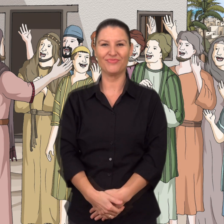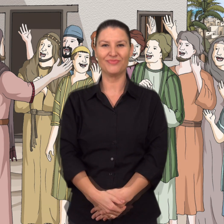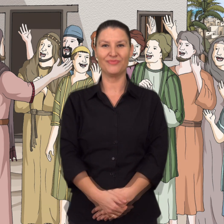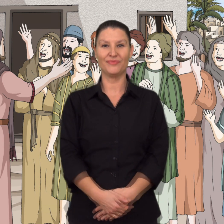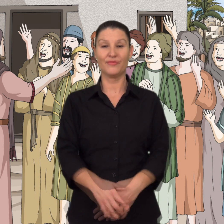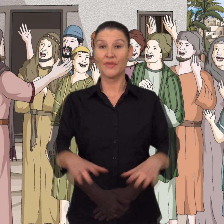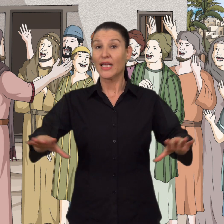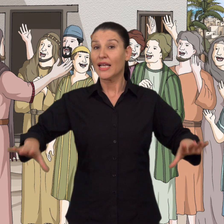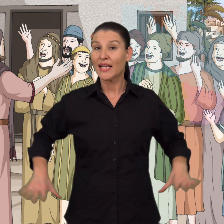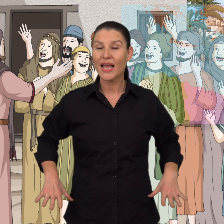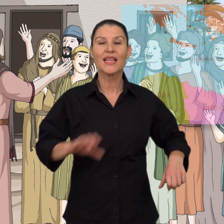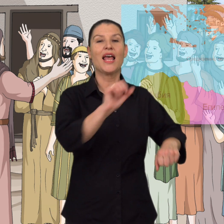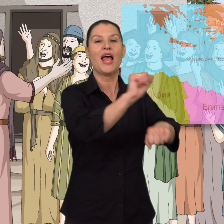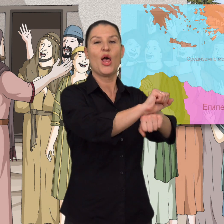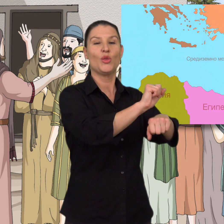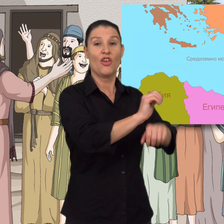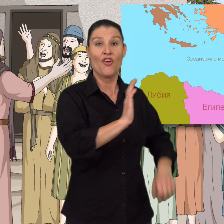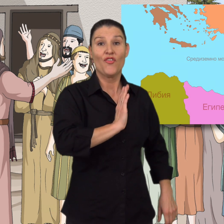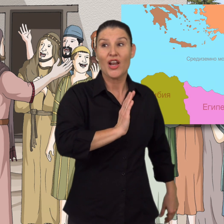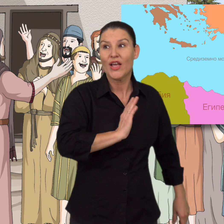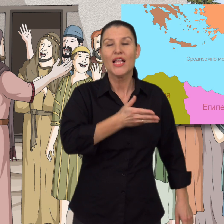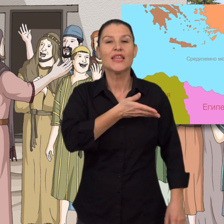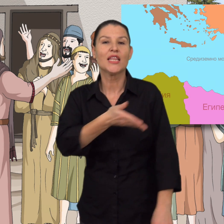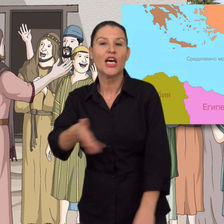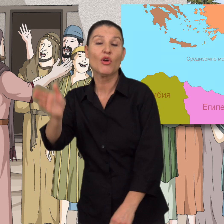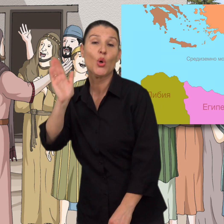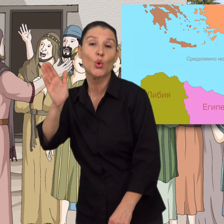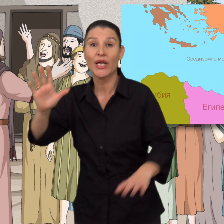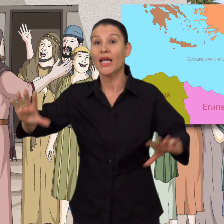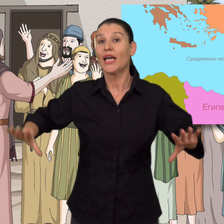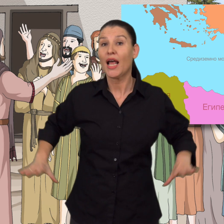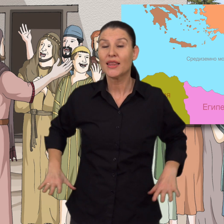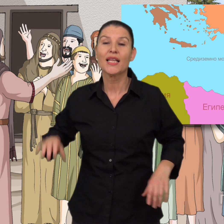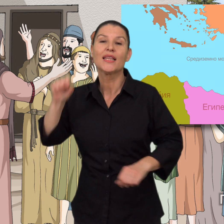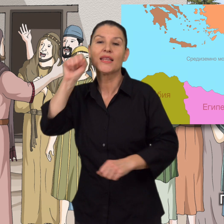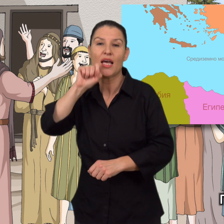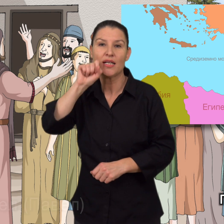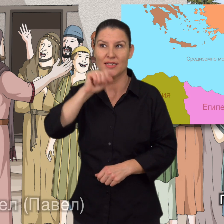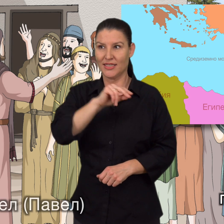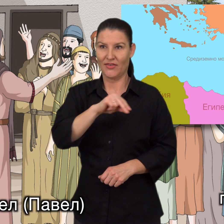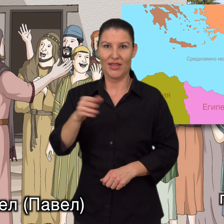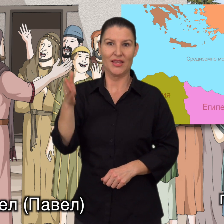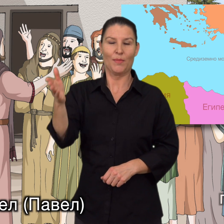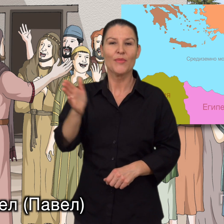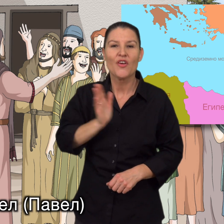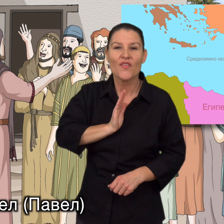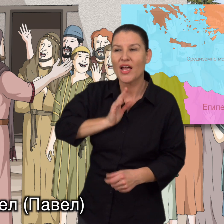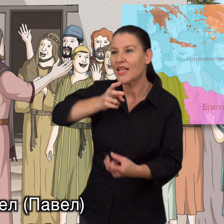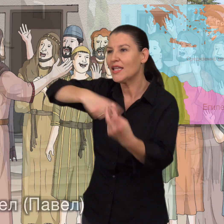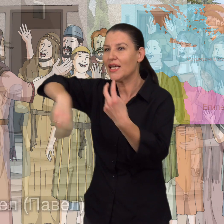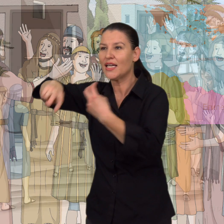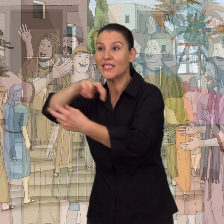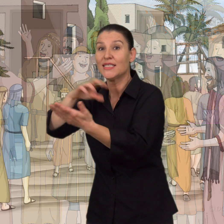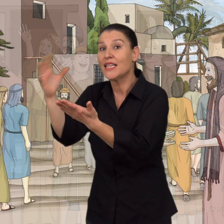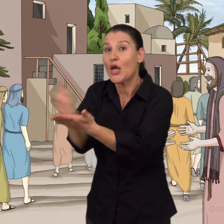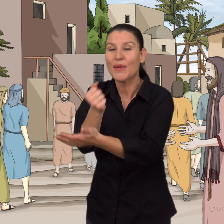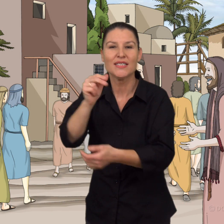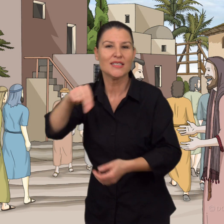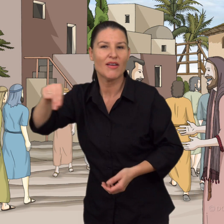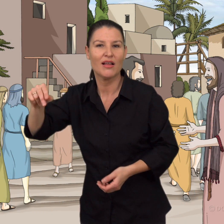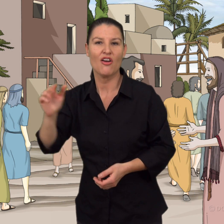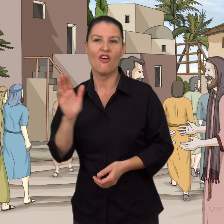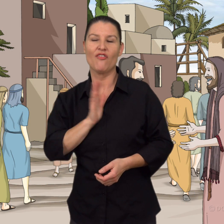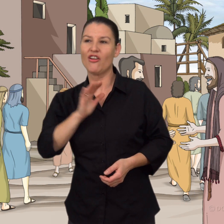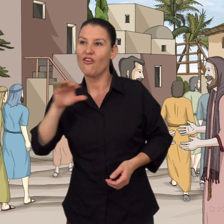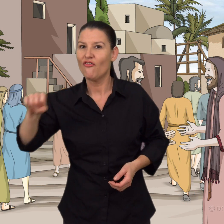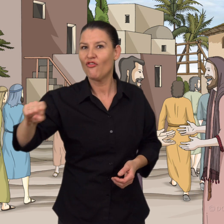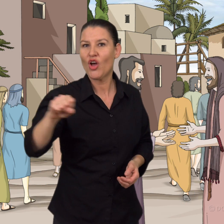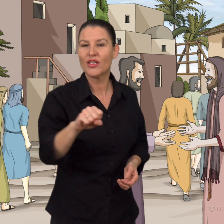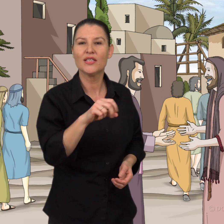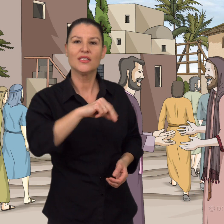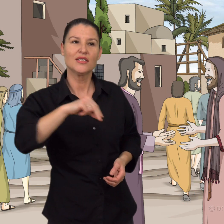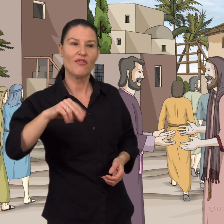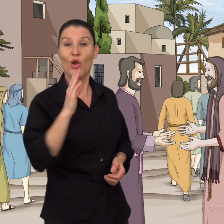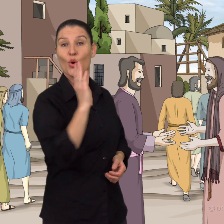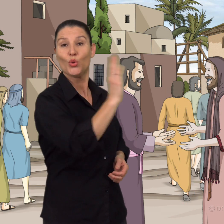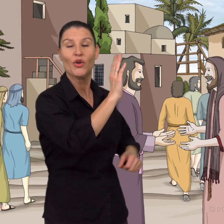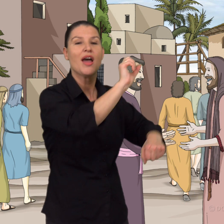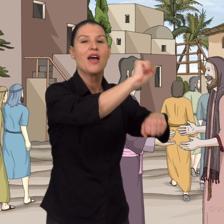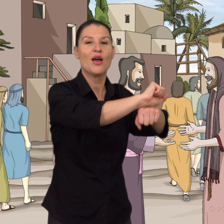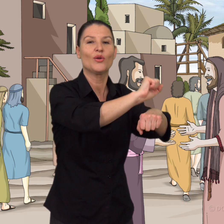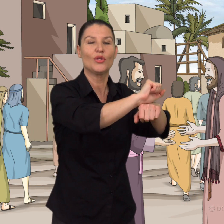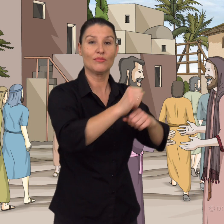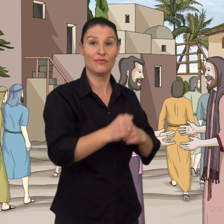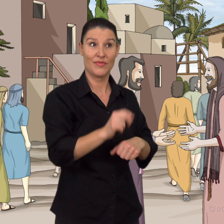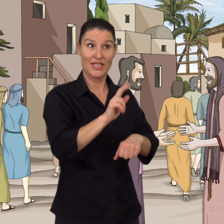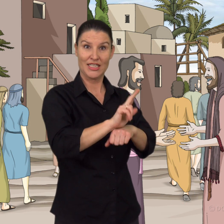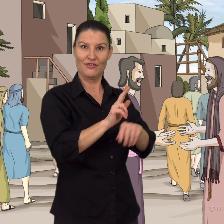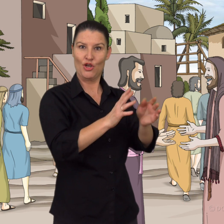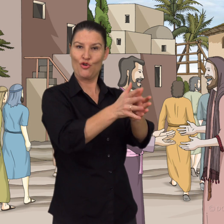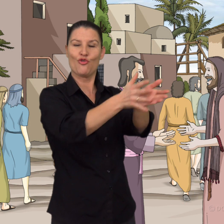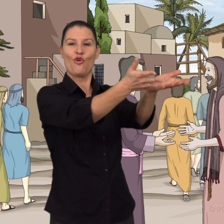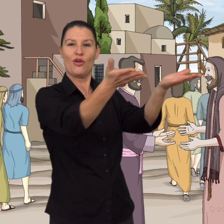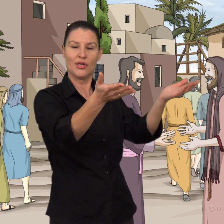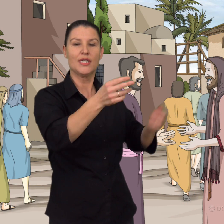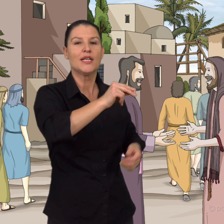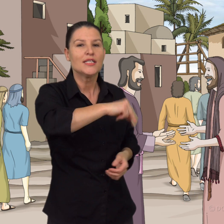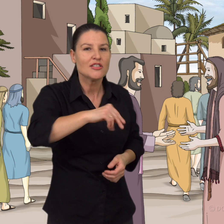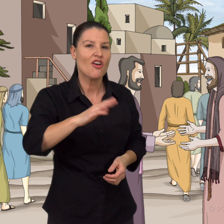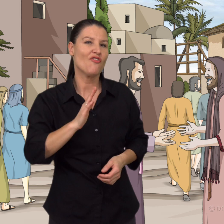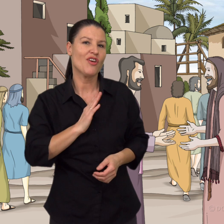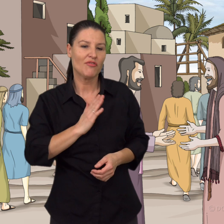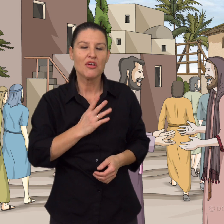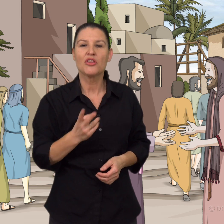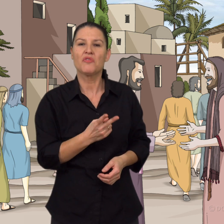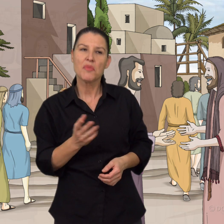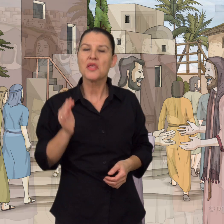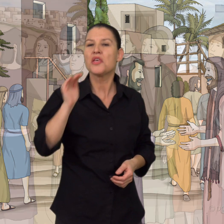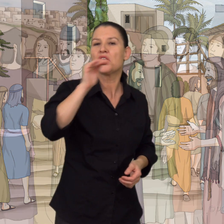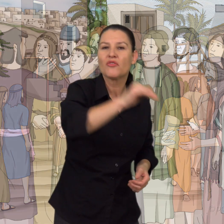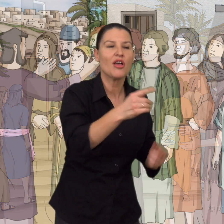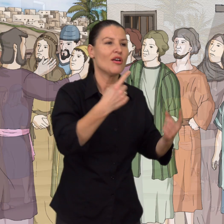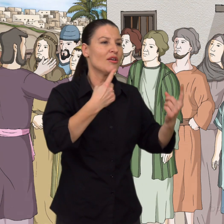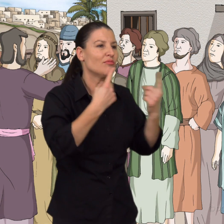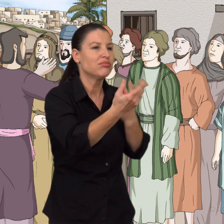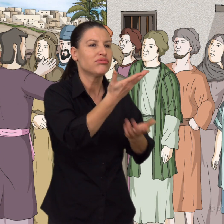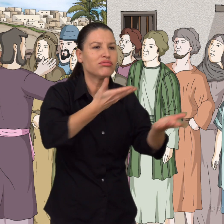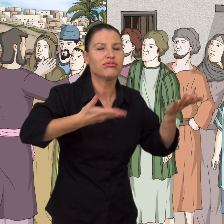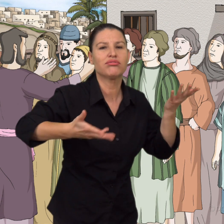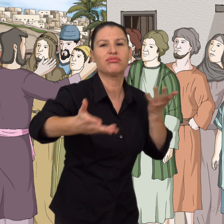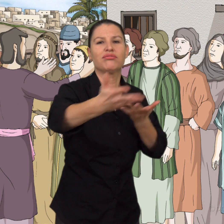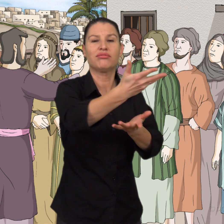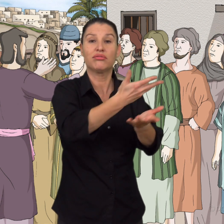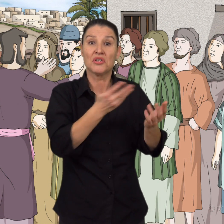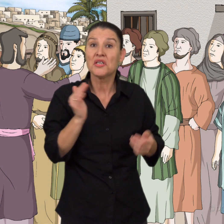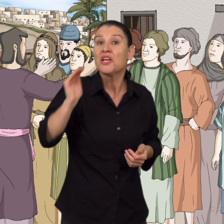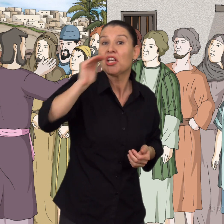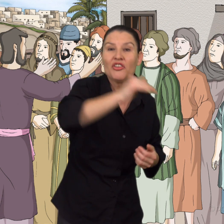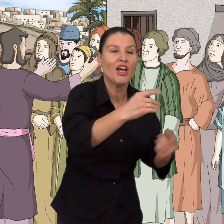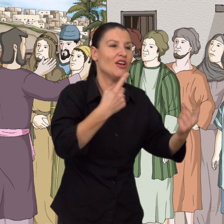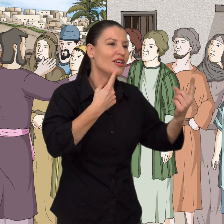Then Barnabas went to Tarsus to look for Saul, and when he found him, he brought him back to Antioch.